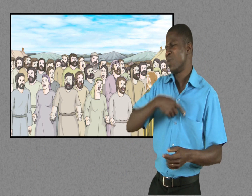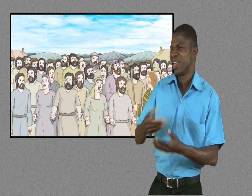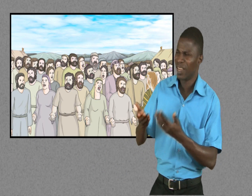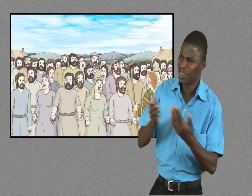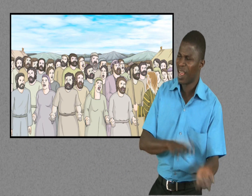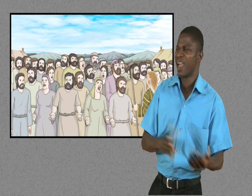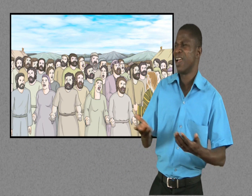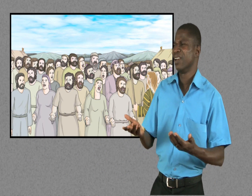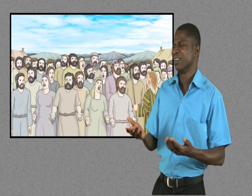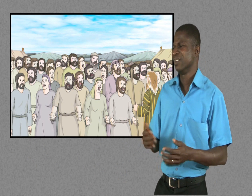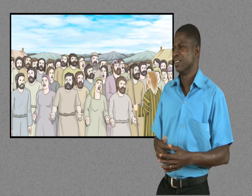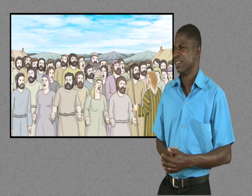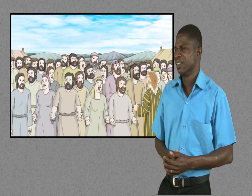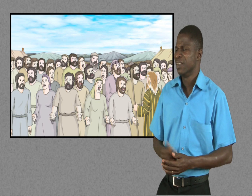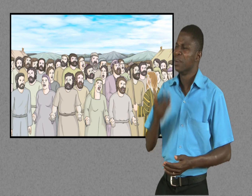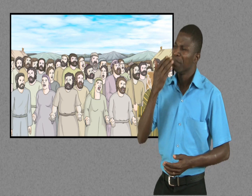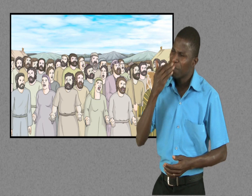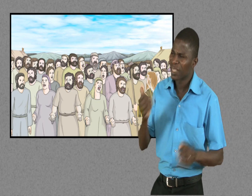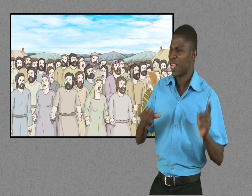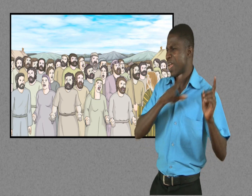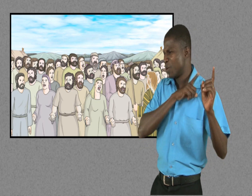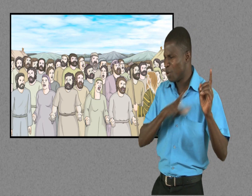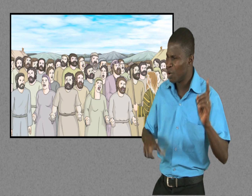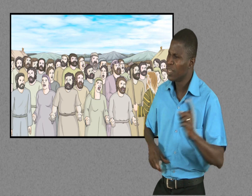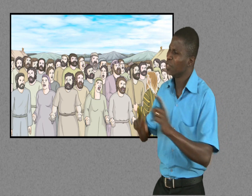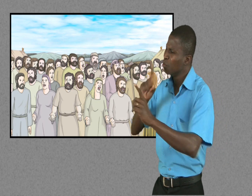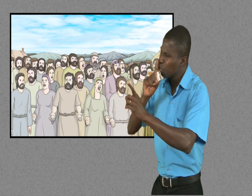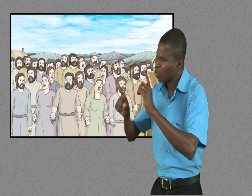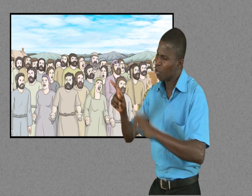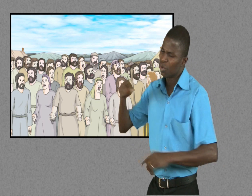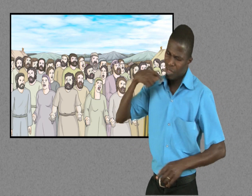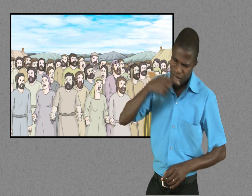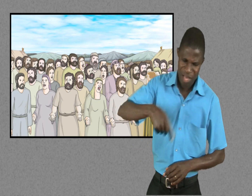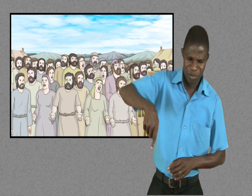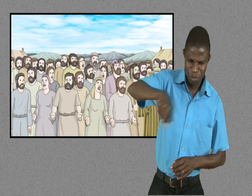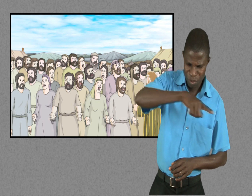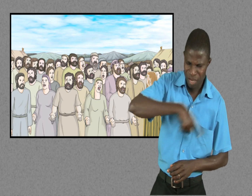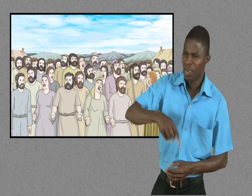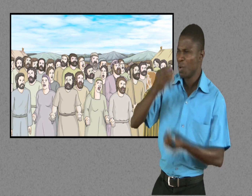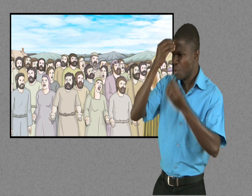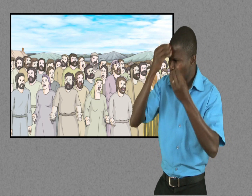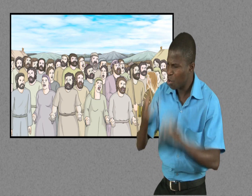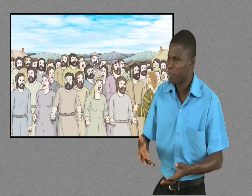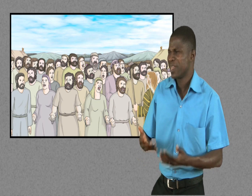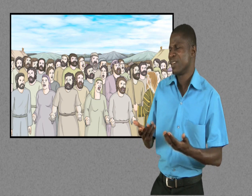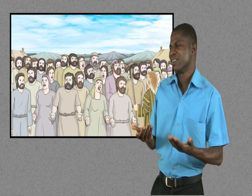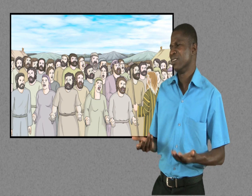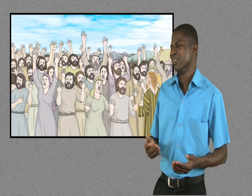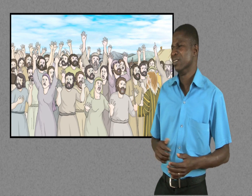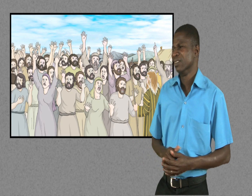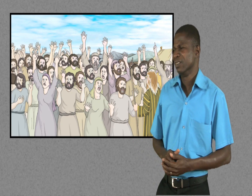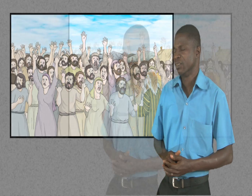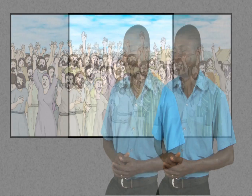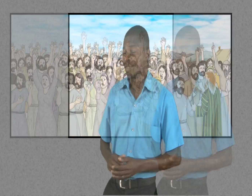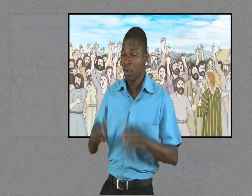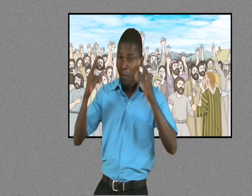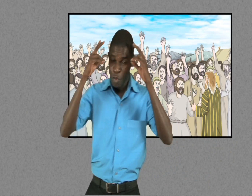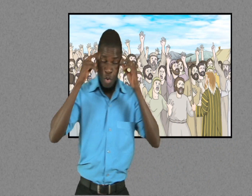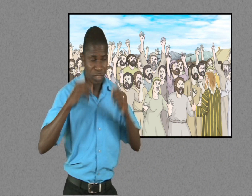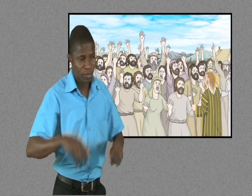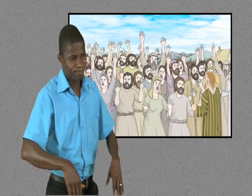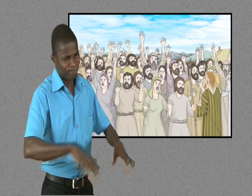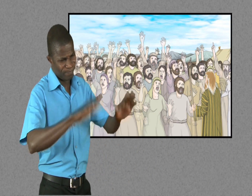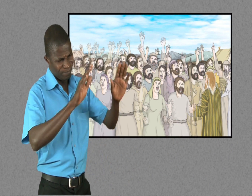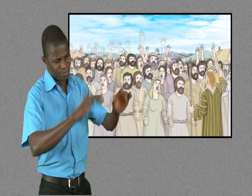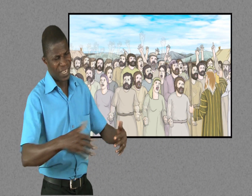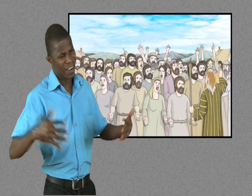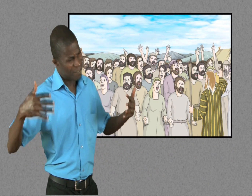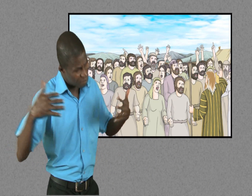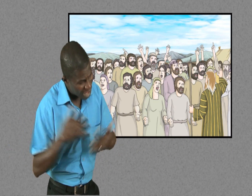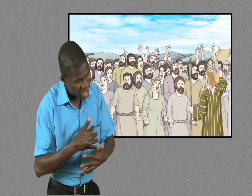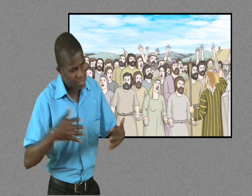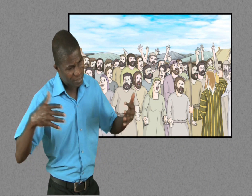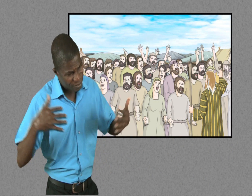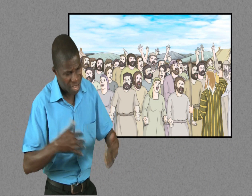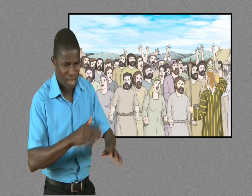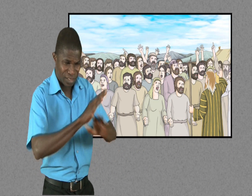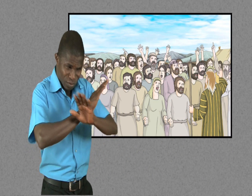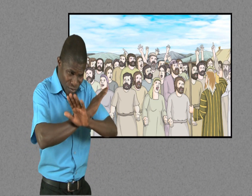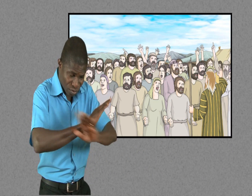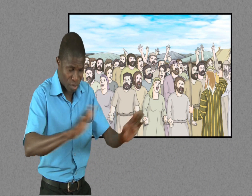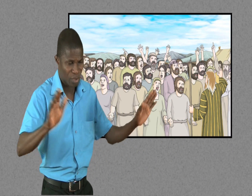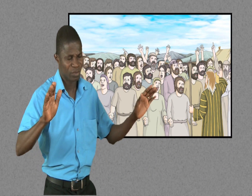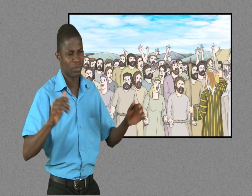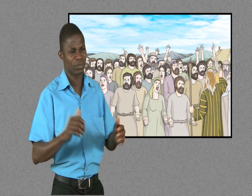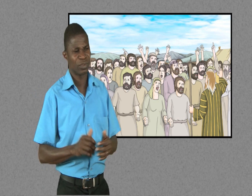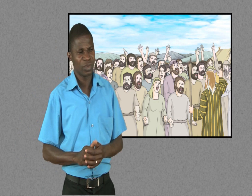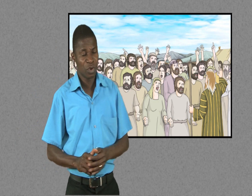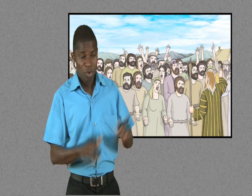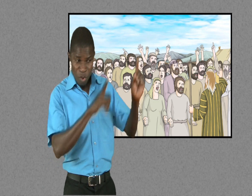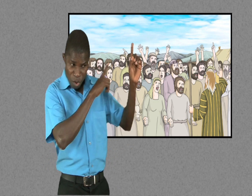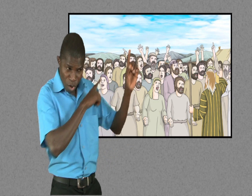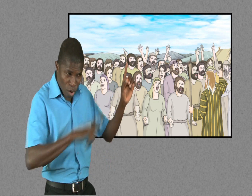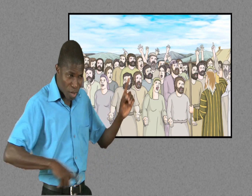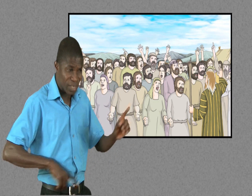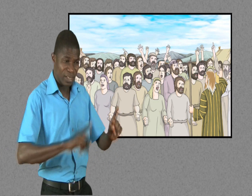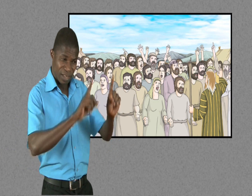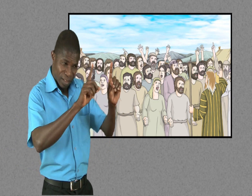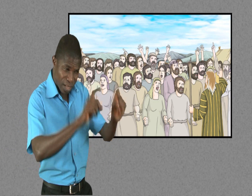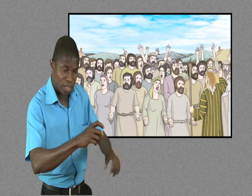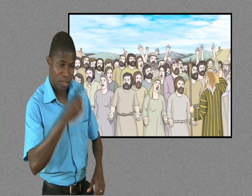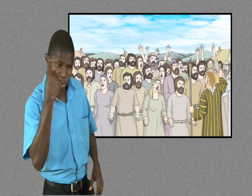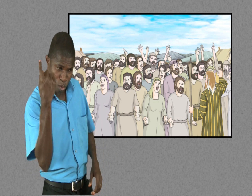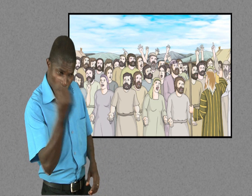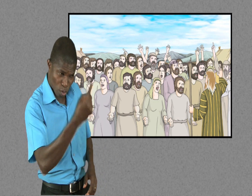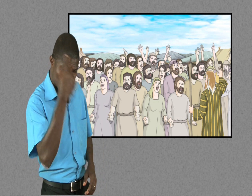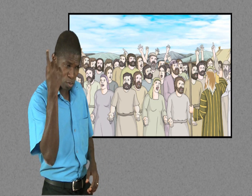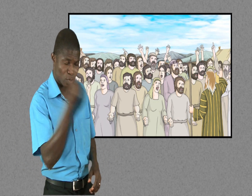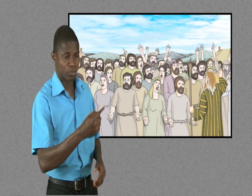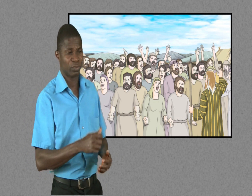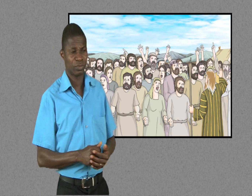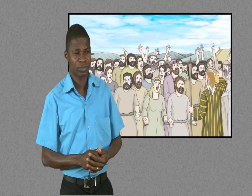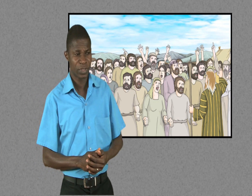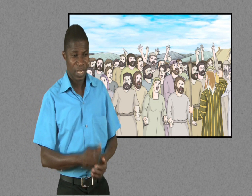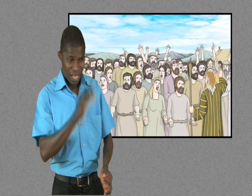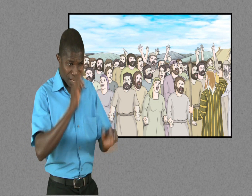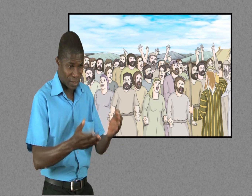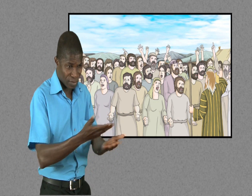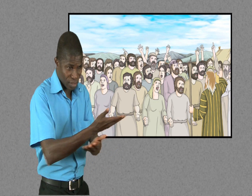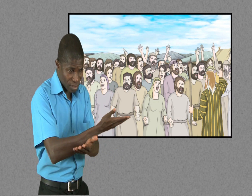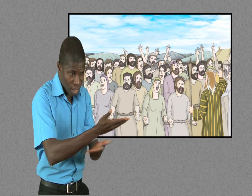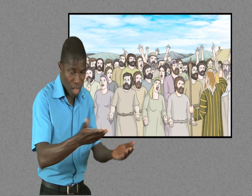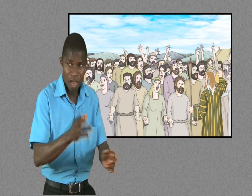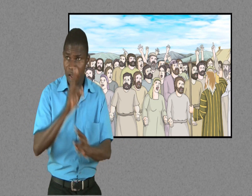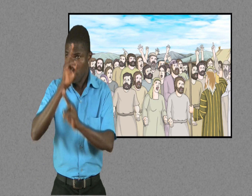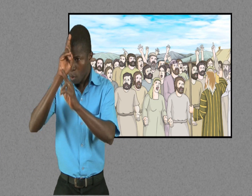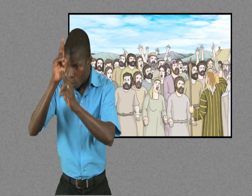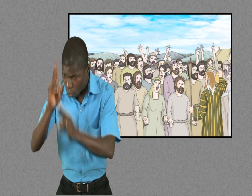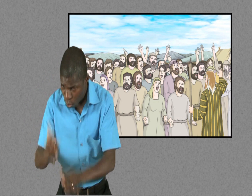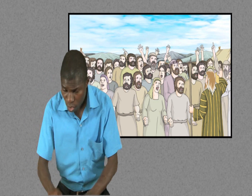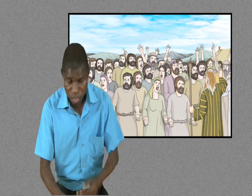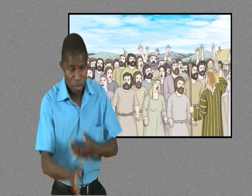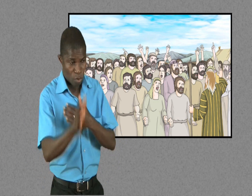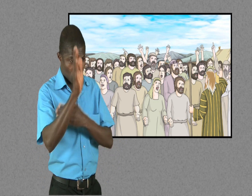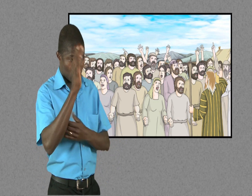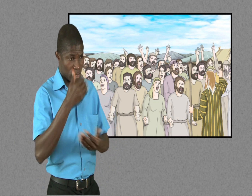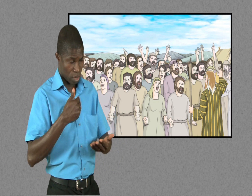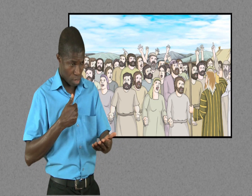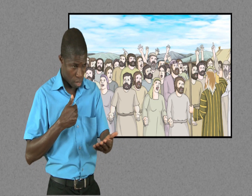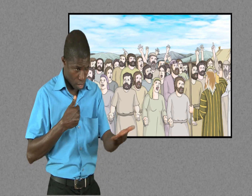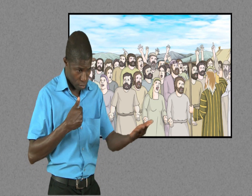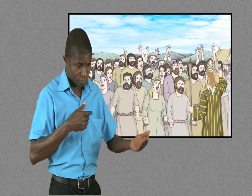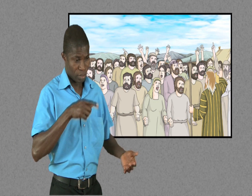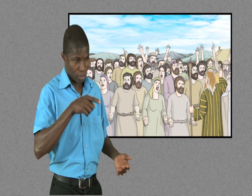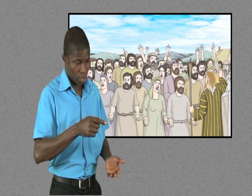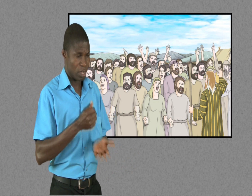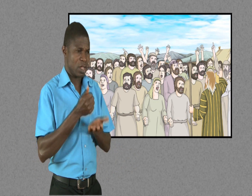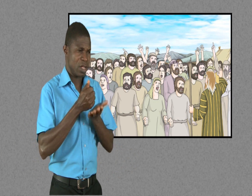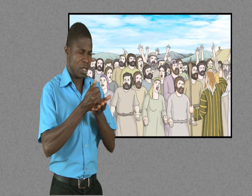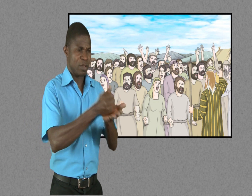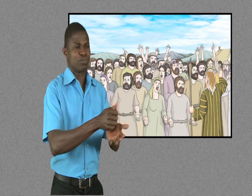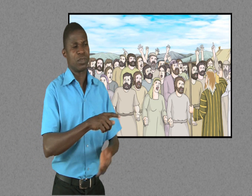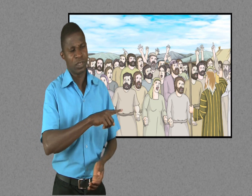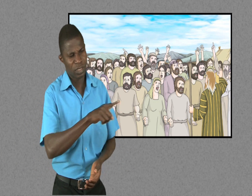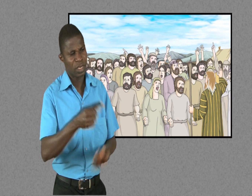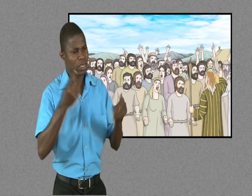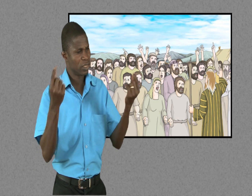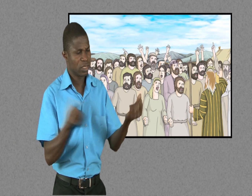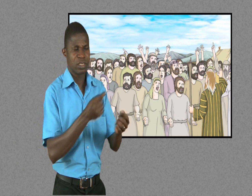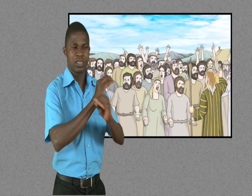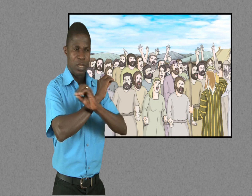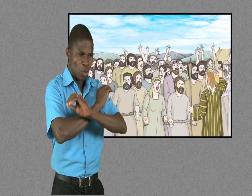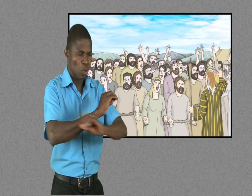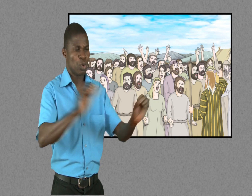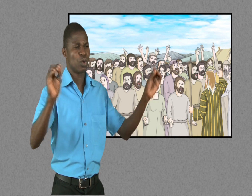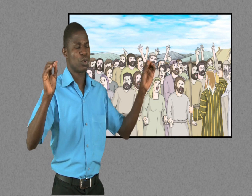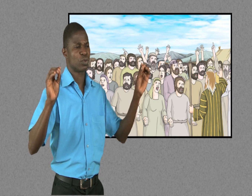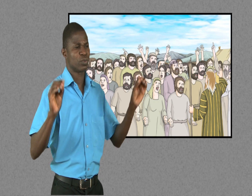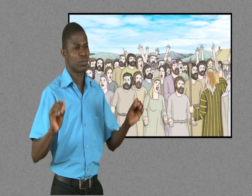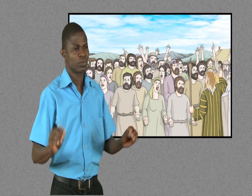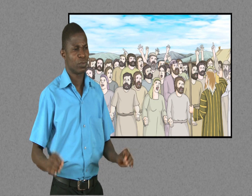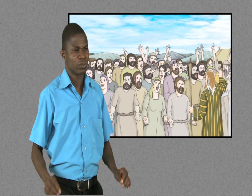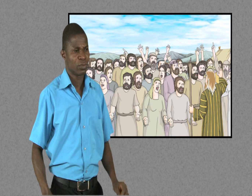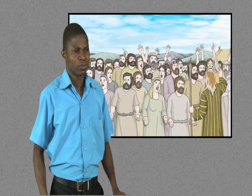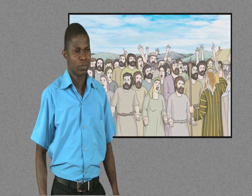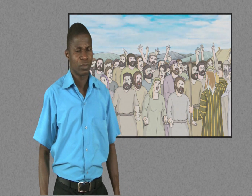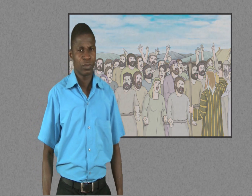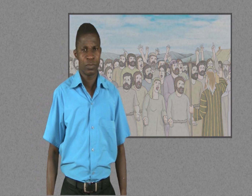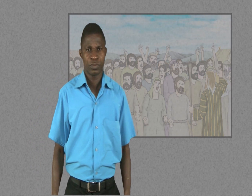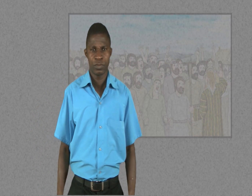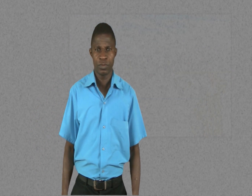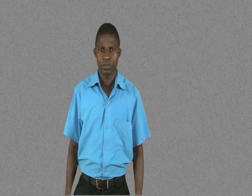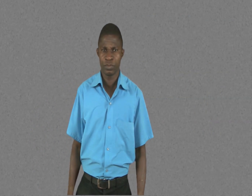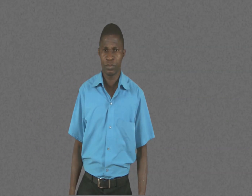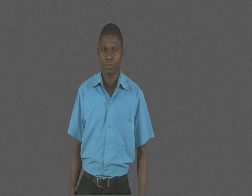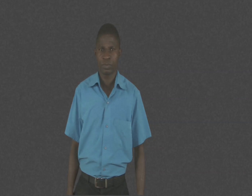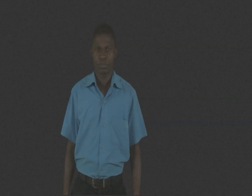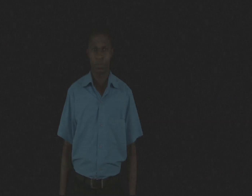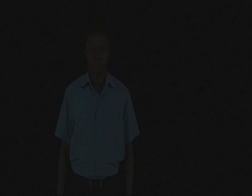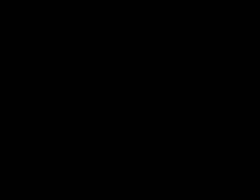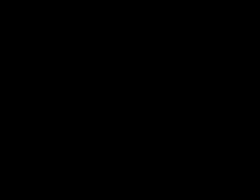“Do not be afraid,” Moses replied. “For God has come to test you, so that the fear of Him may be before you, to keep you from sinning.”